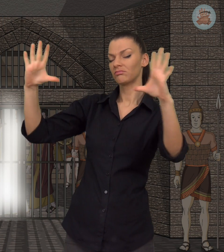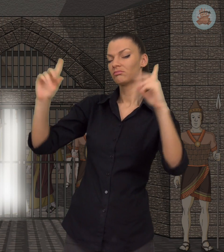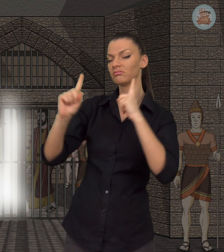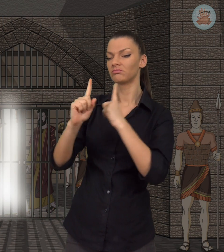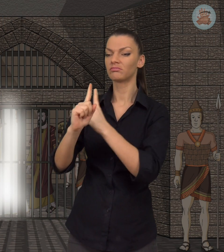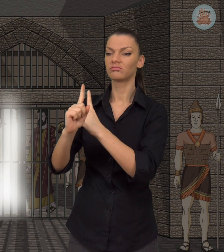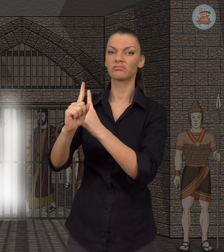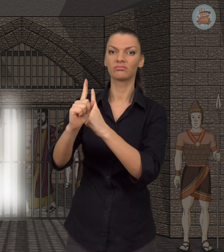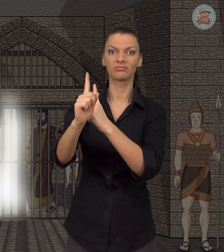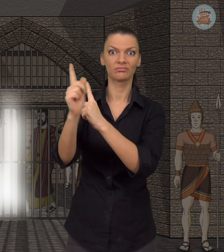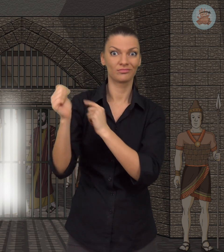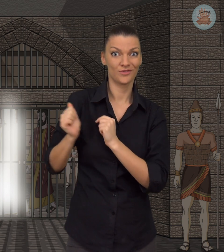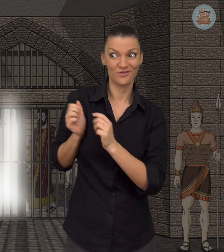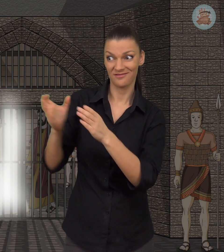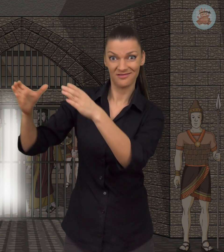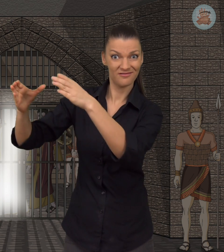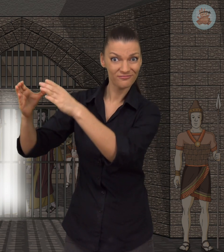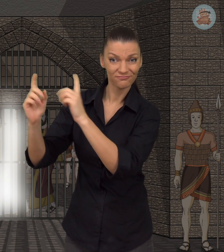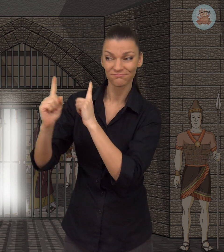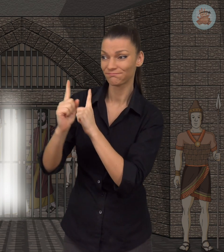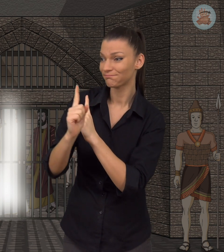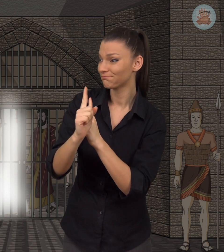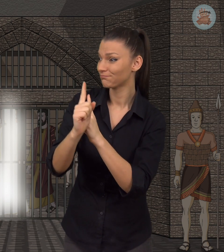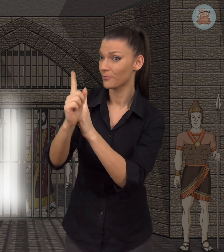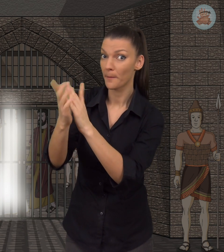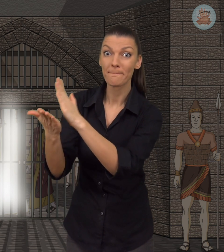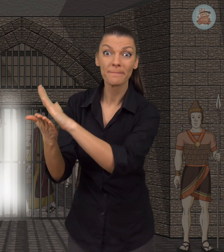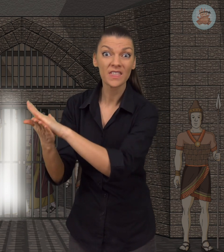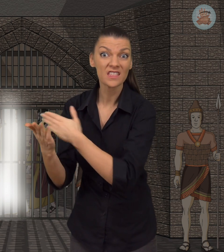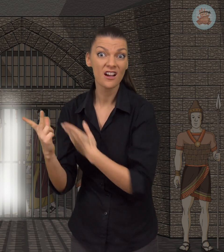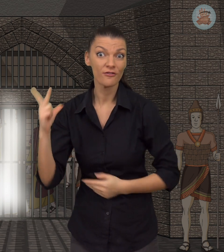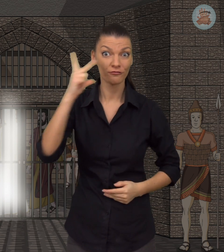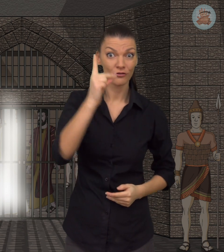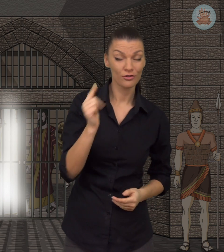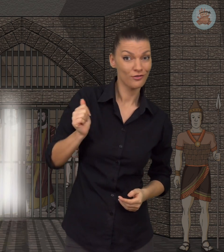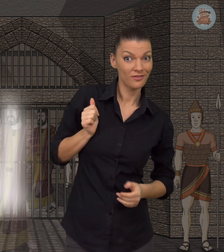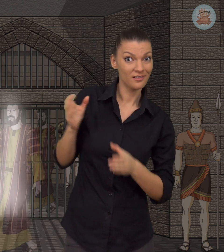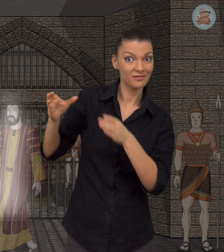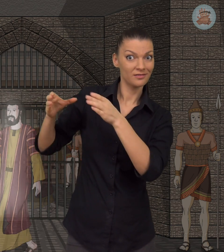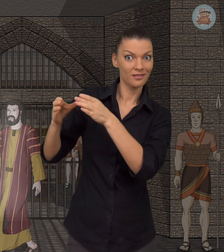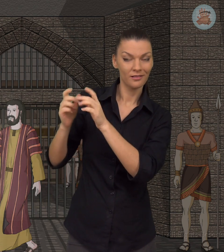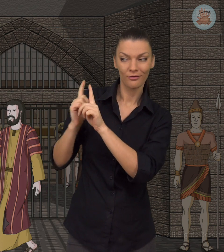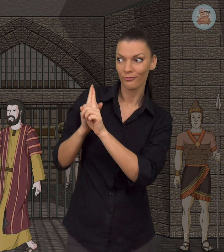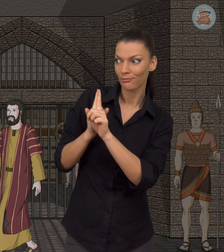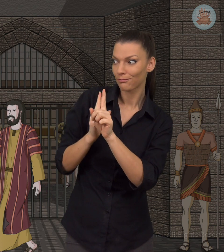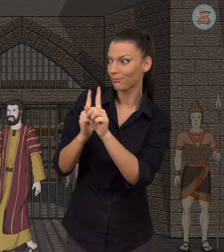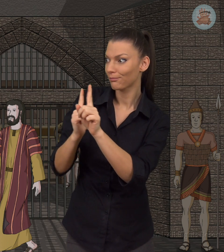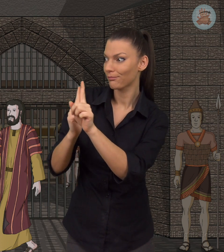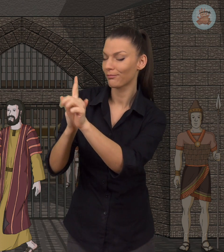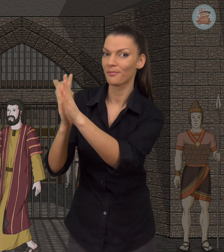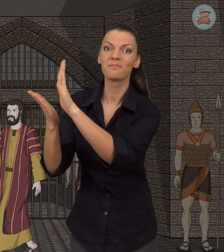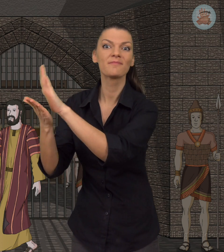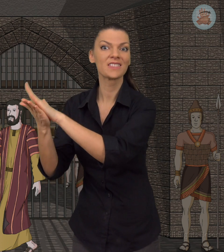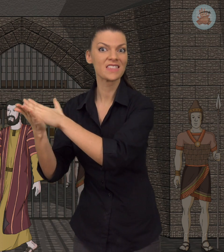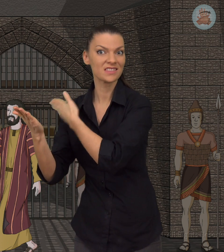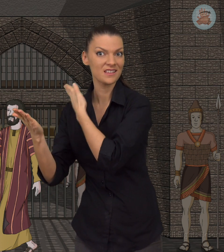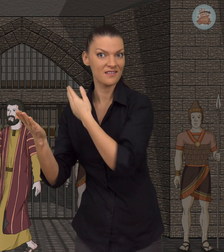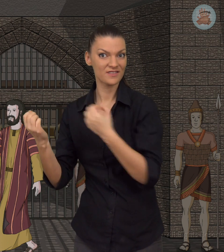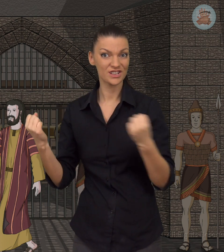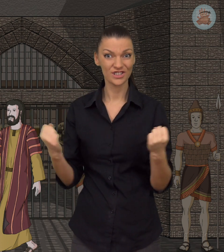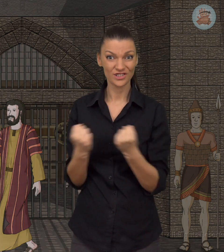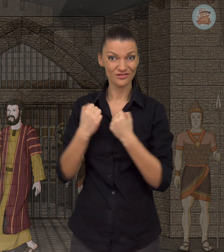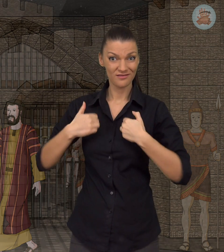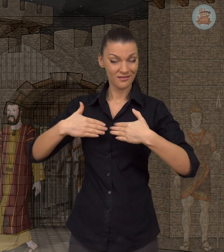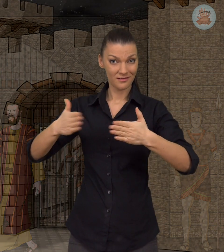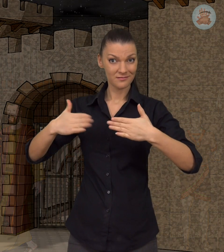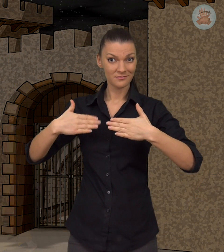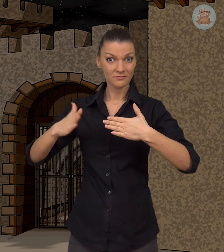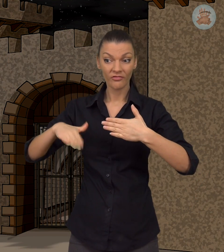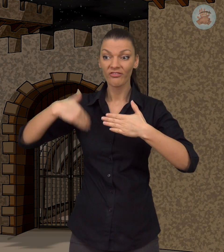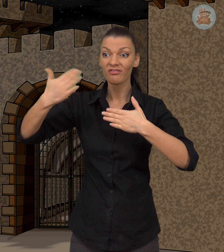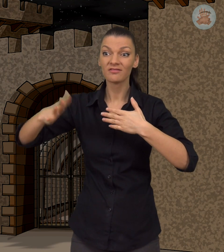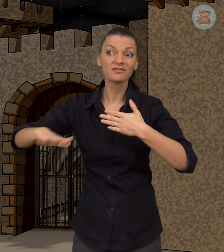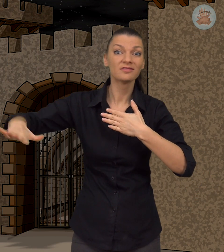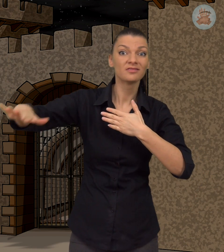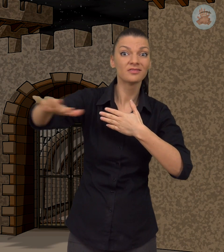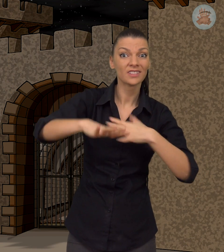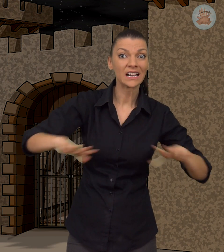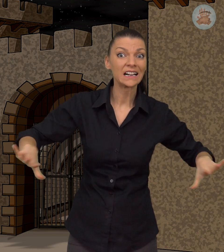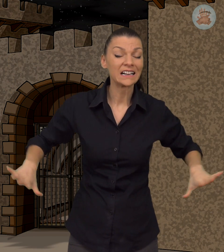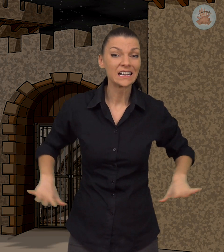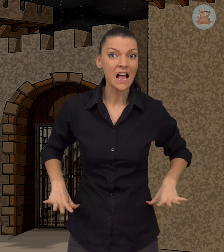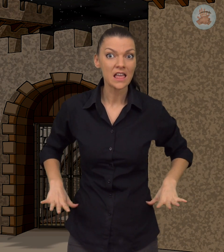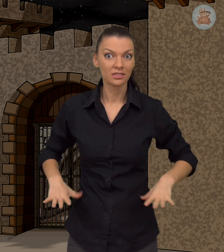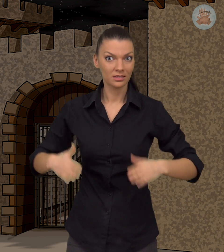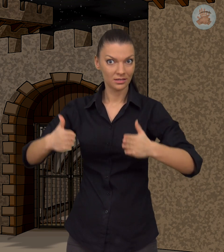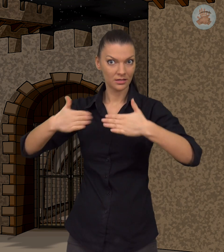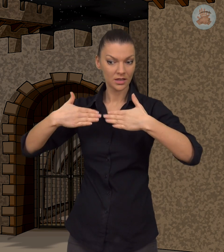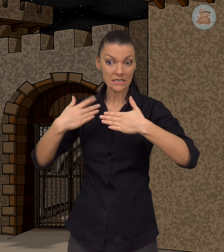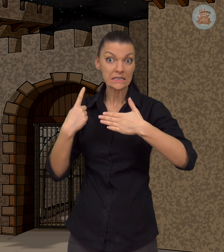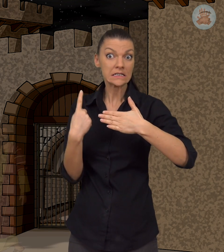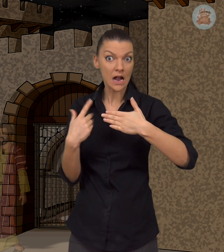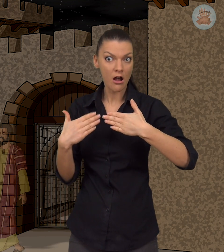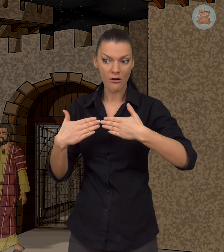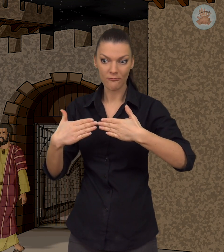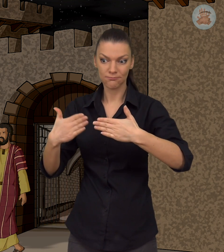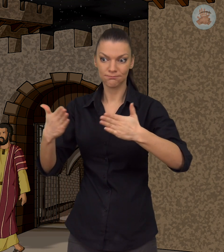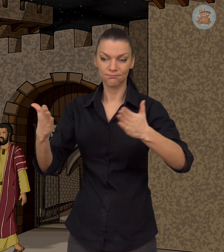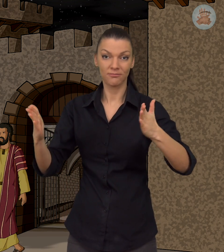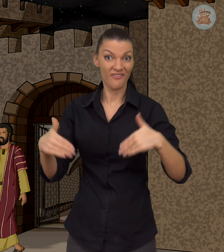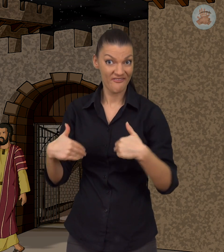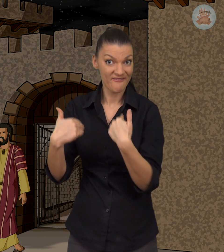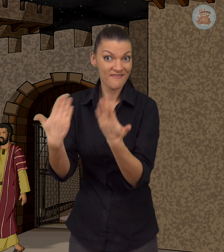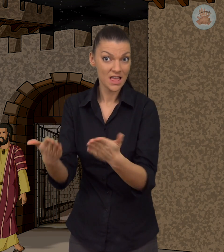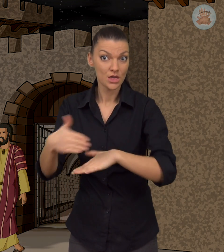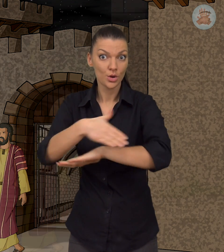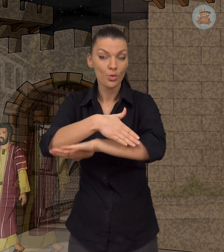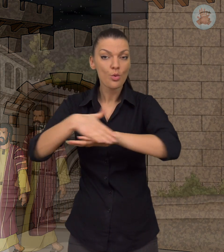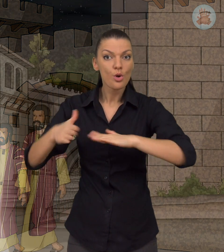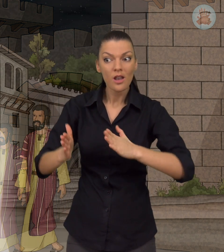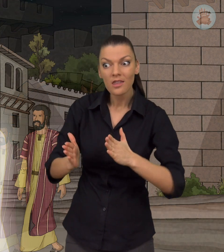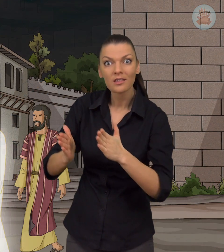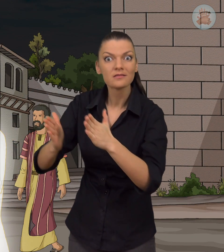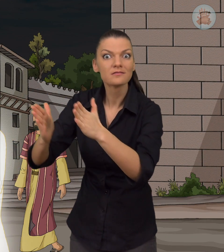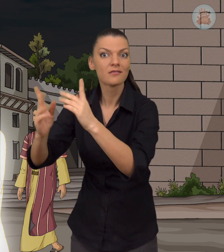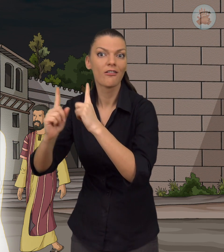They passed the first and second guards and came to the iron gate leading to the city, which opened for them by itself.